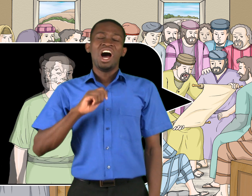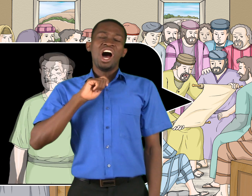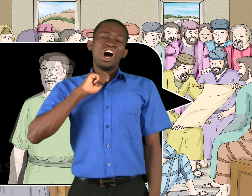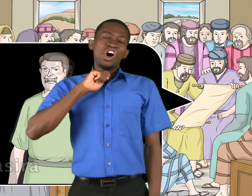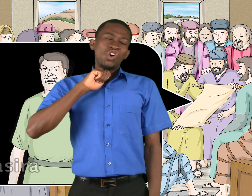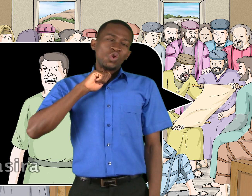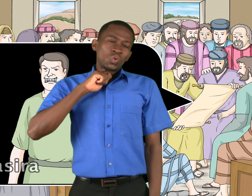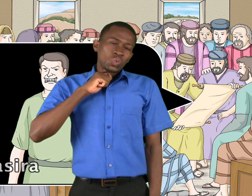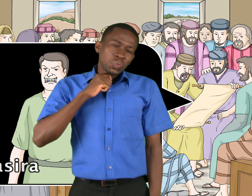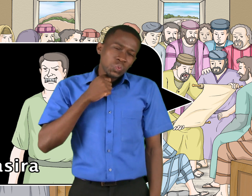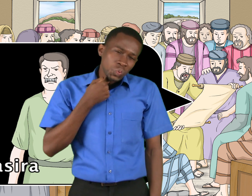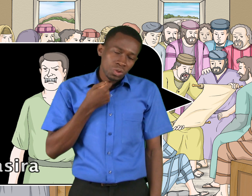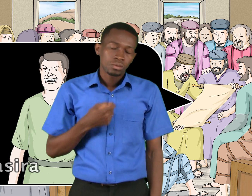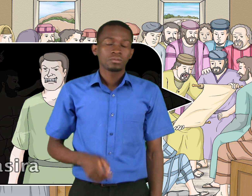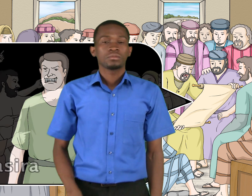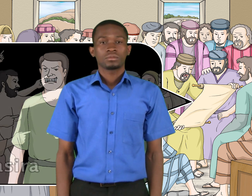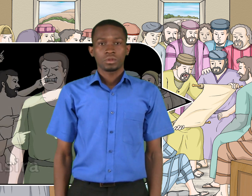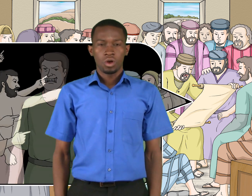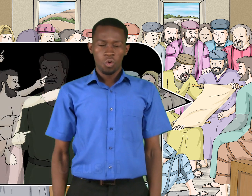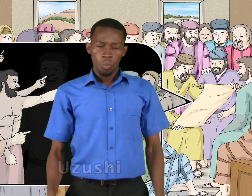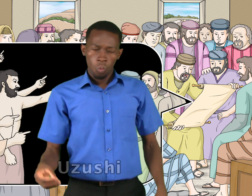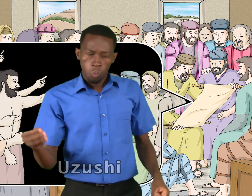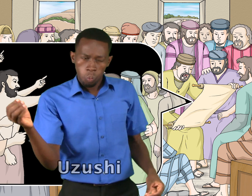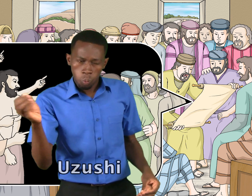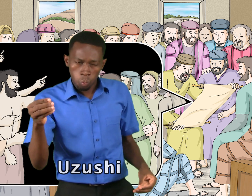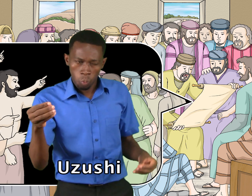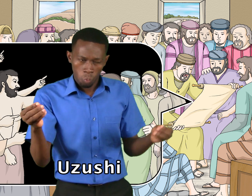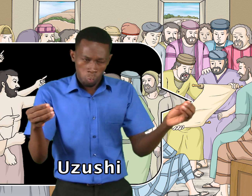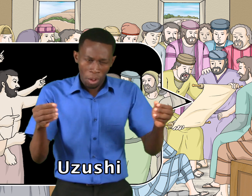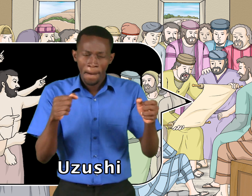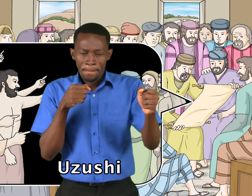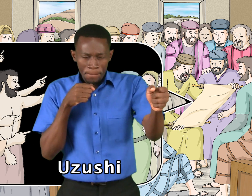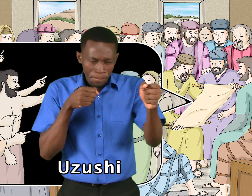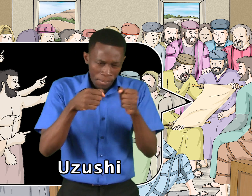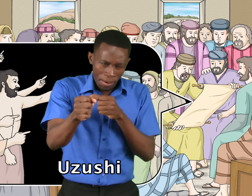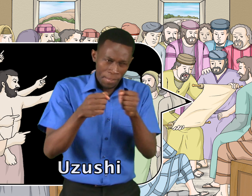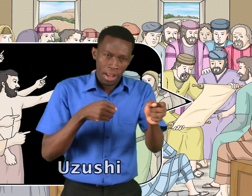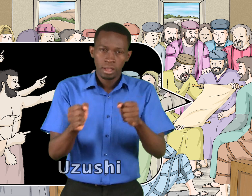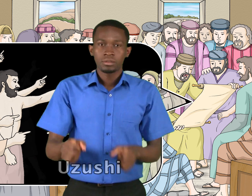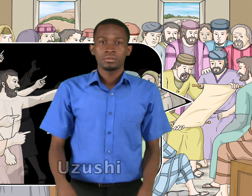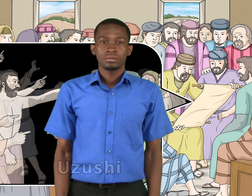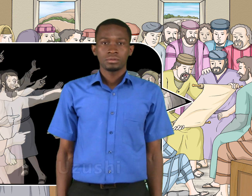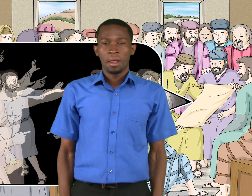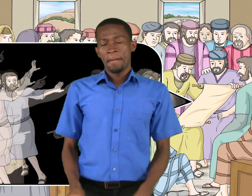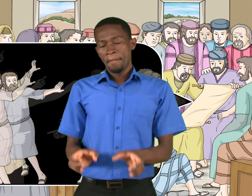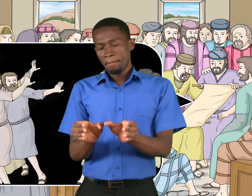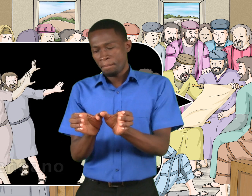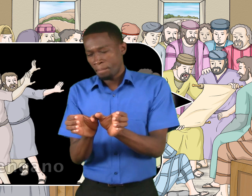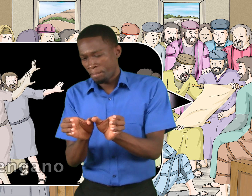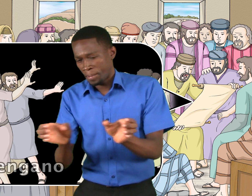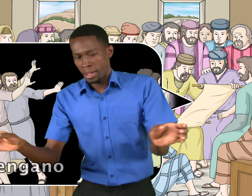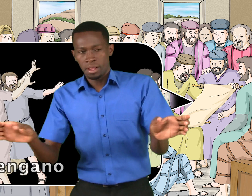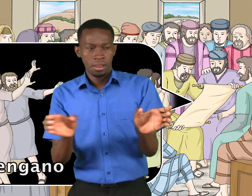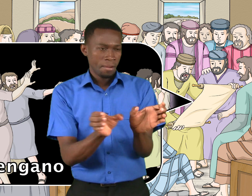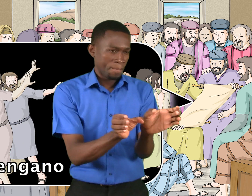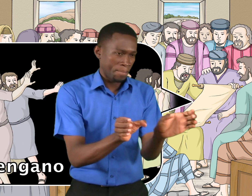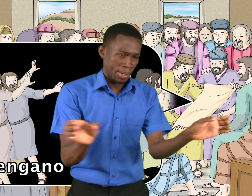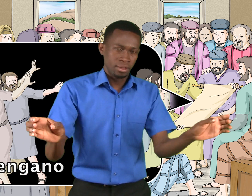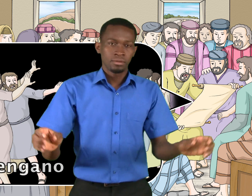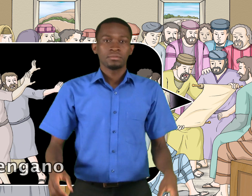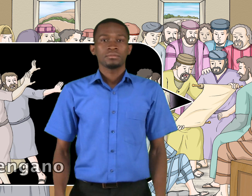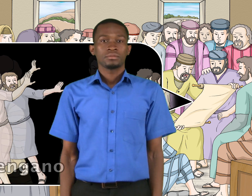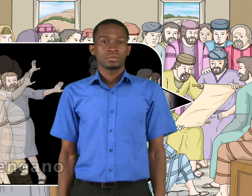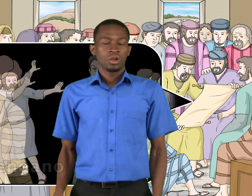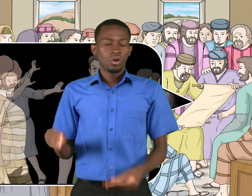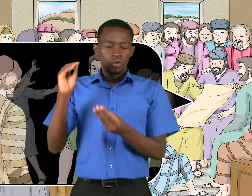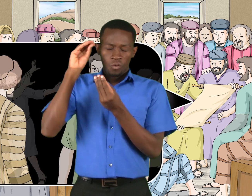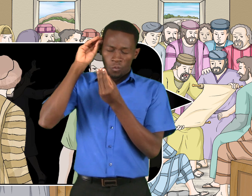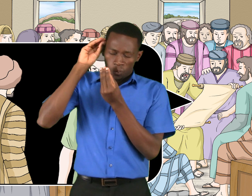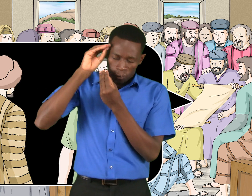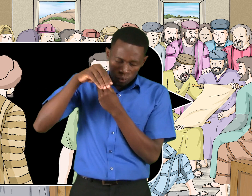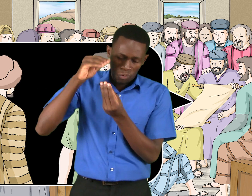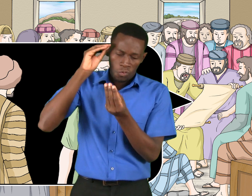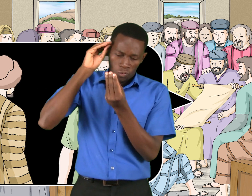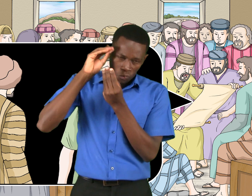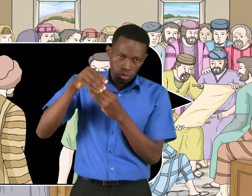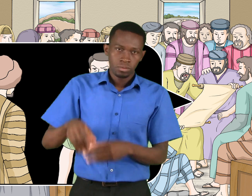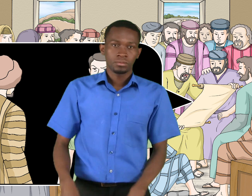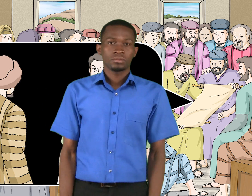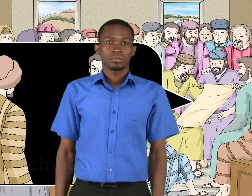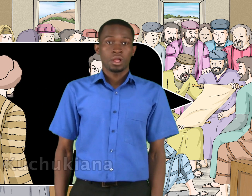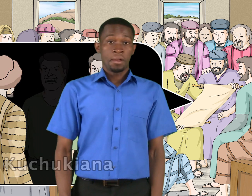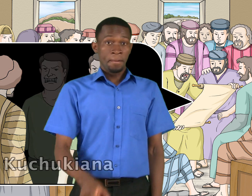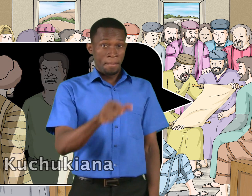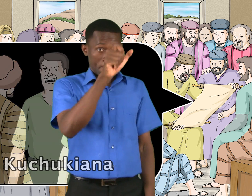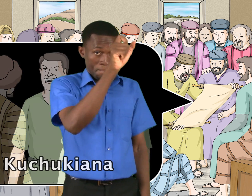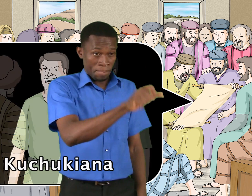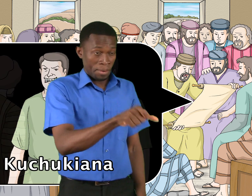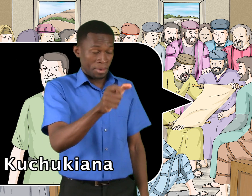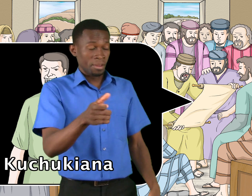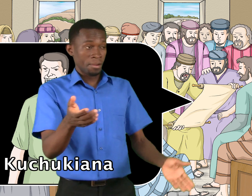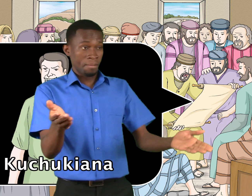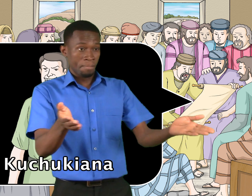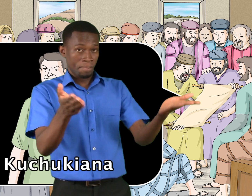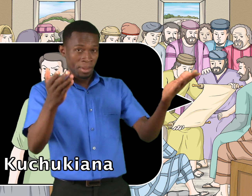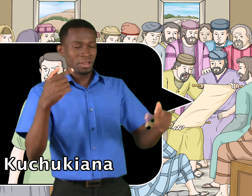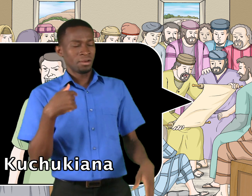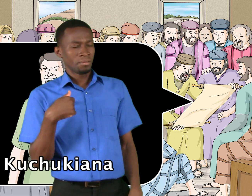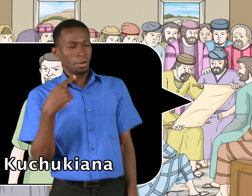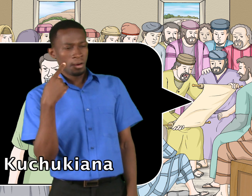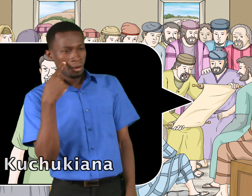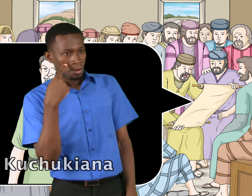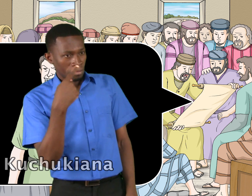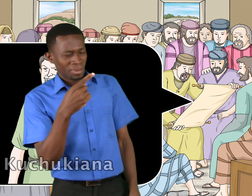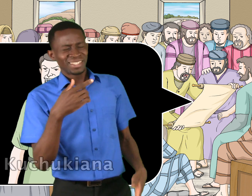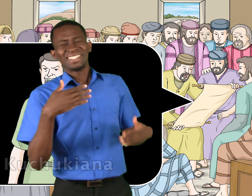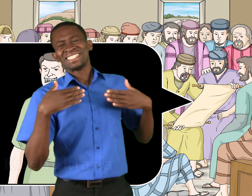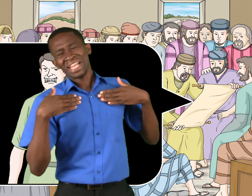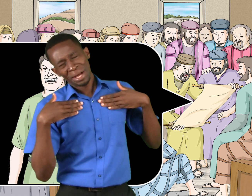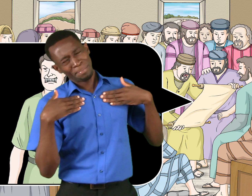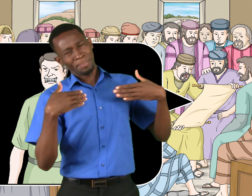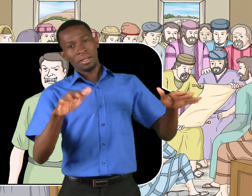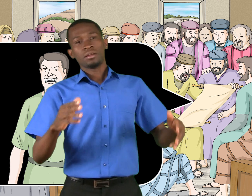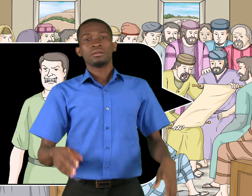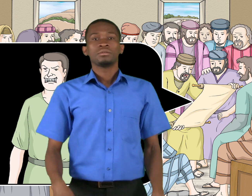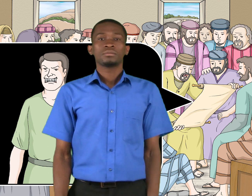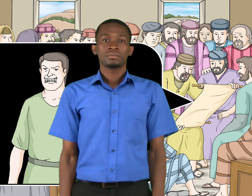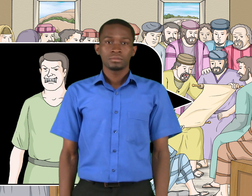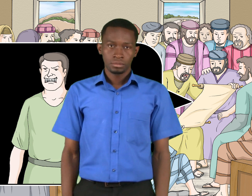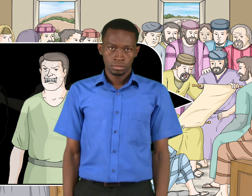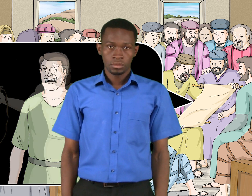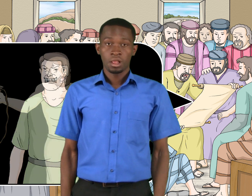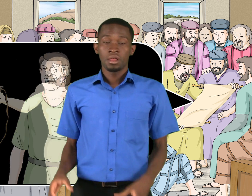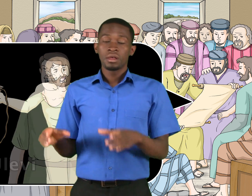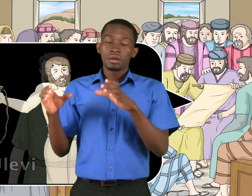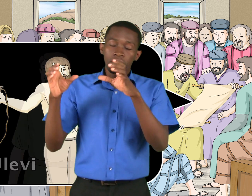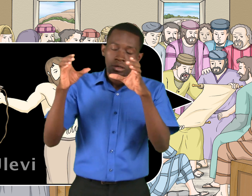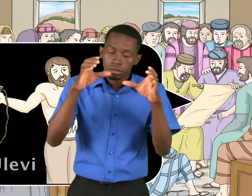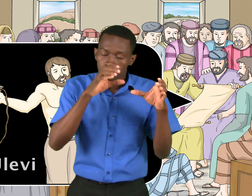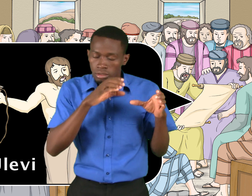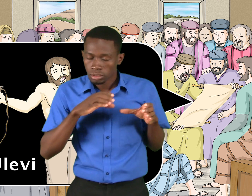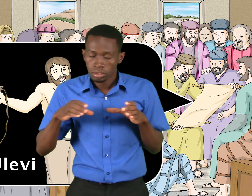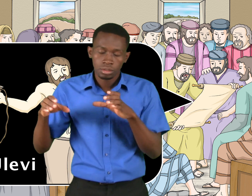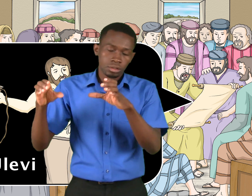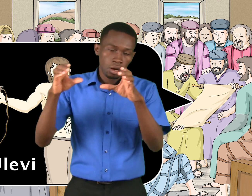rivalries, divisions, factions, and envy;